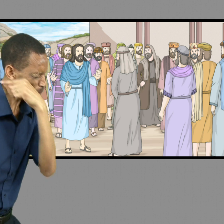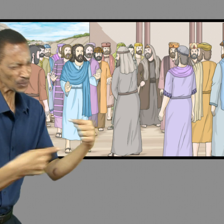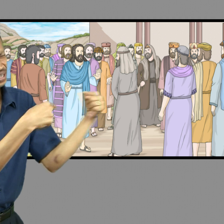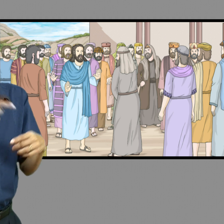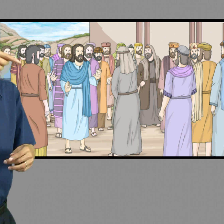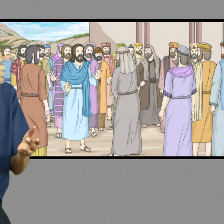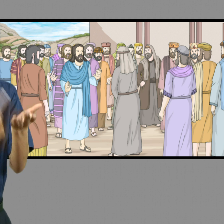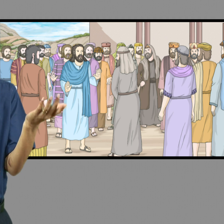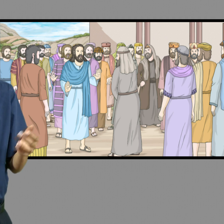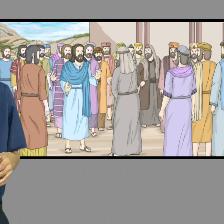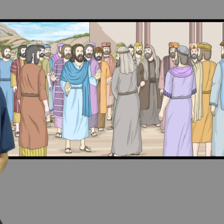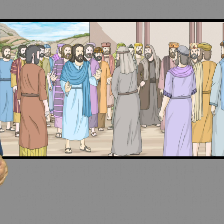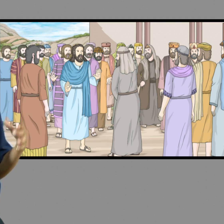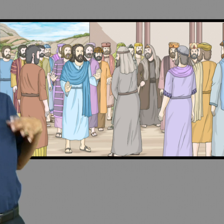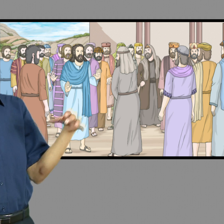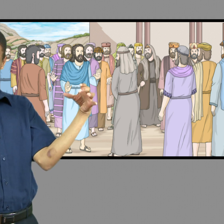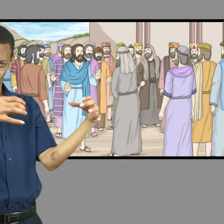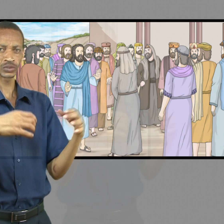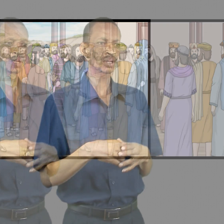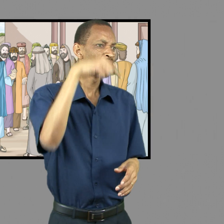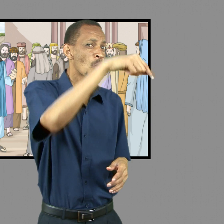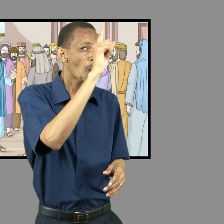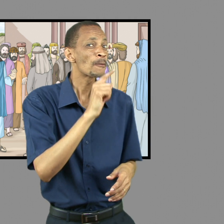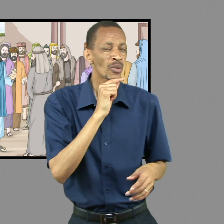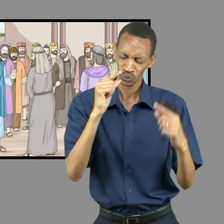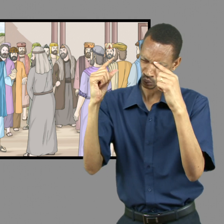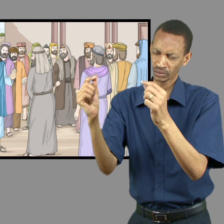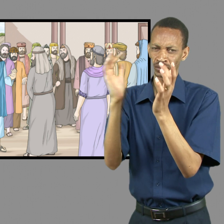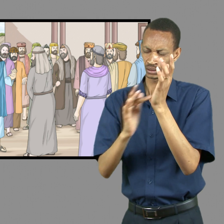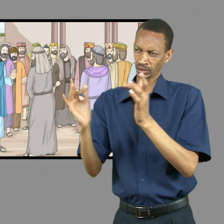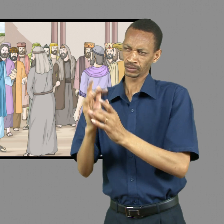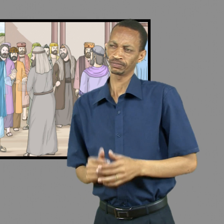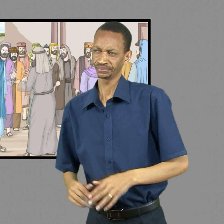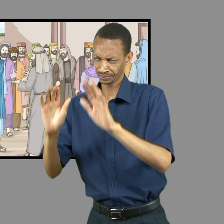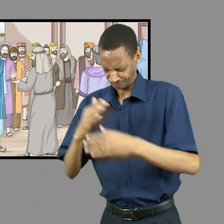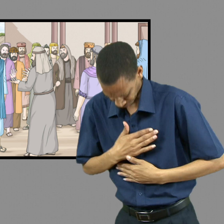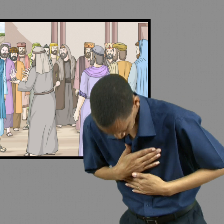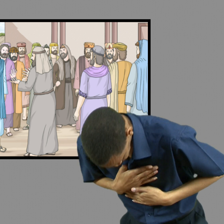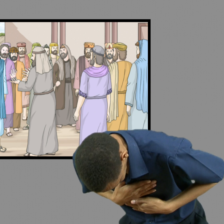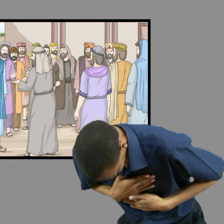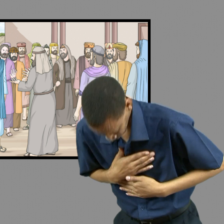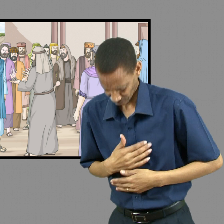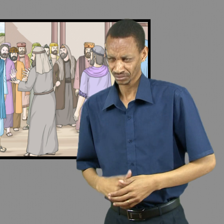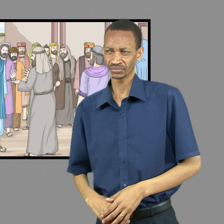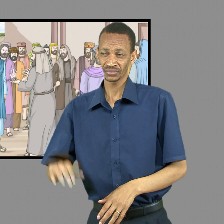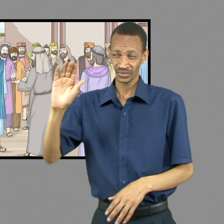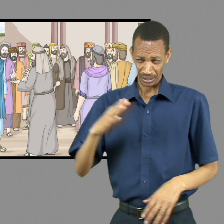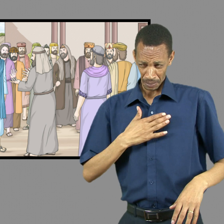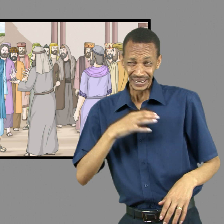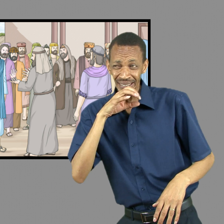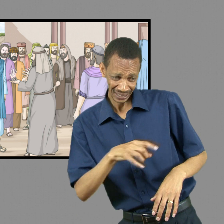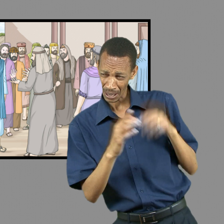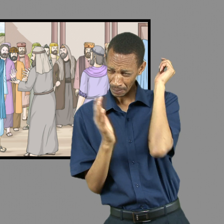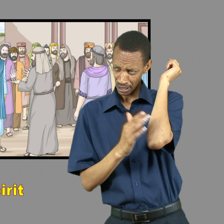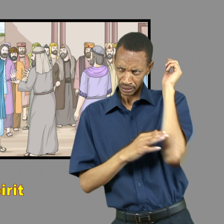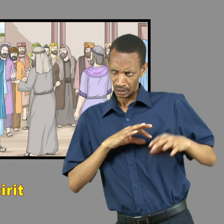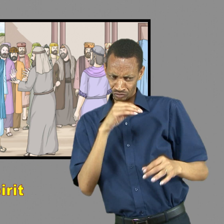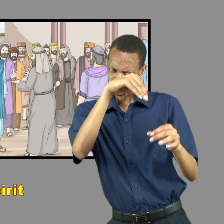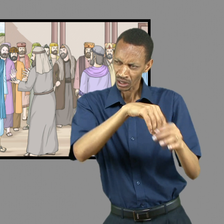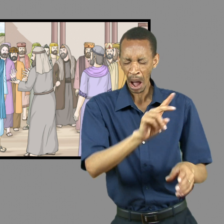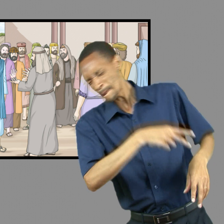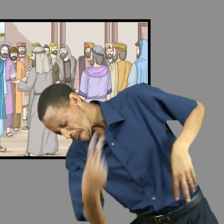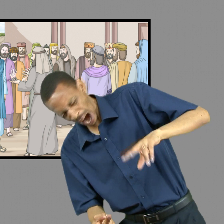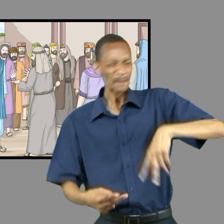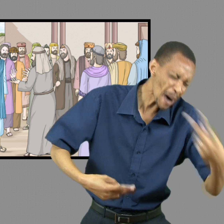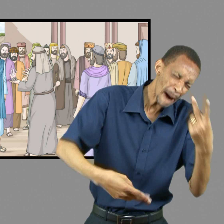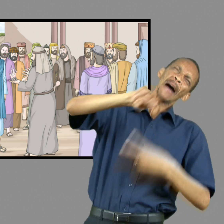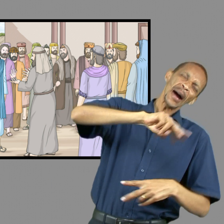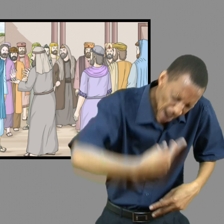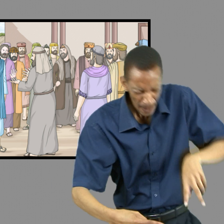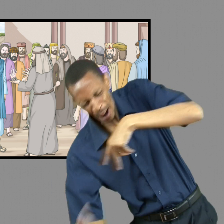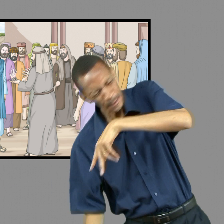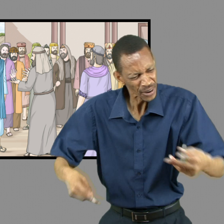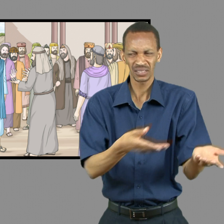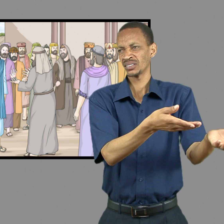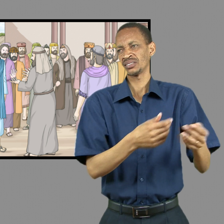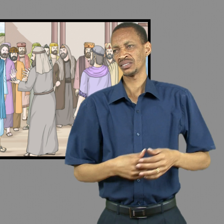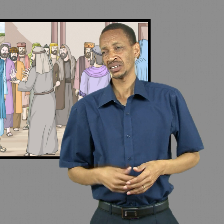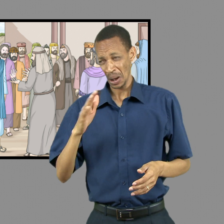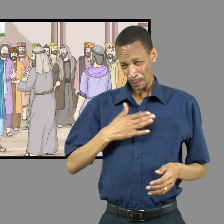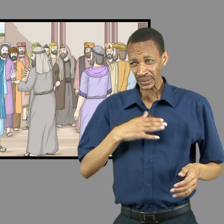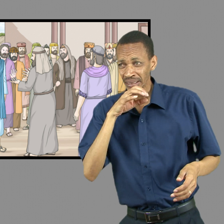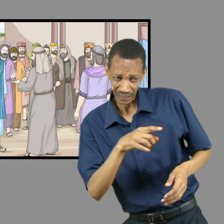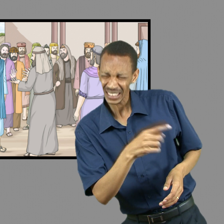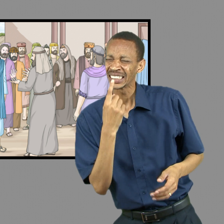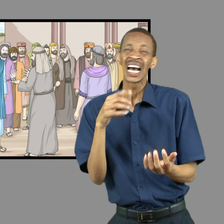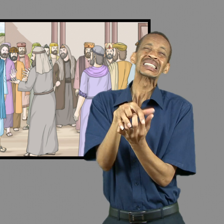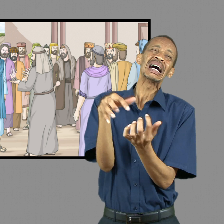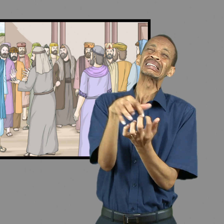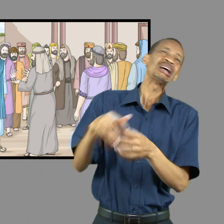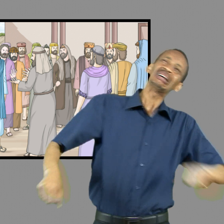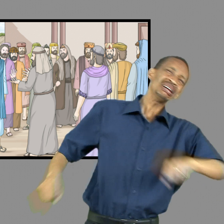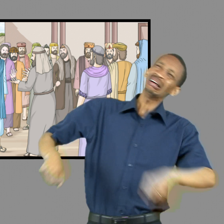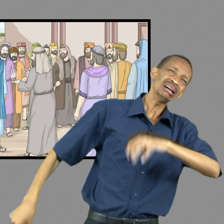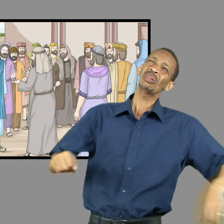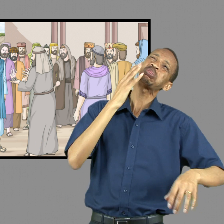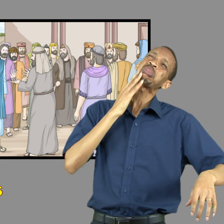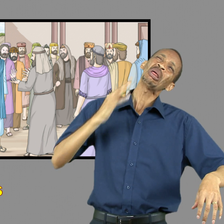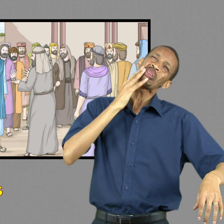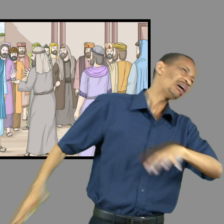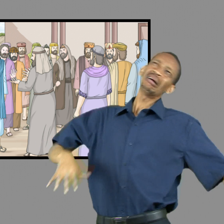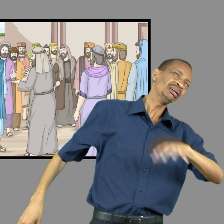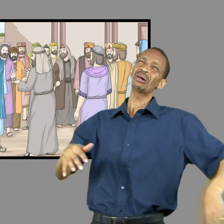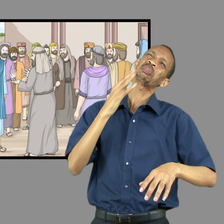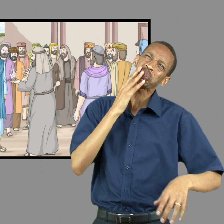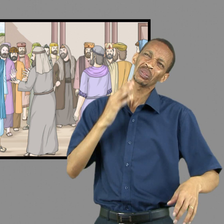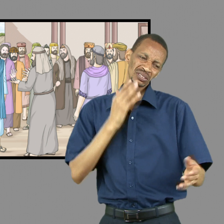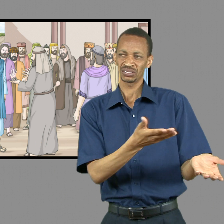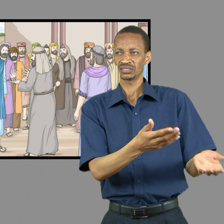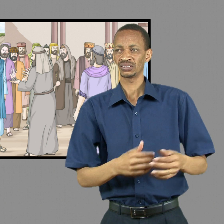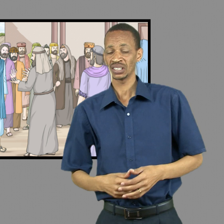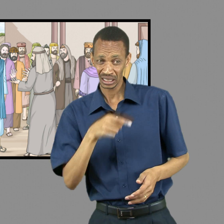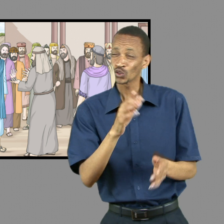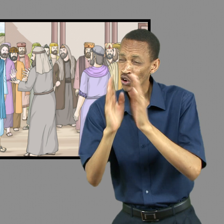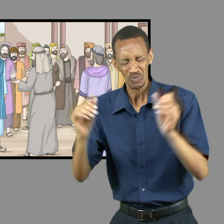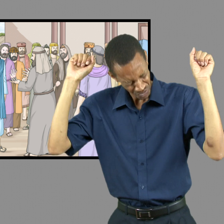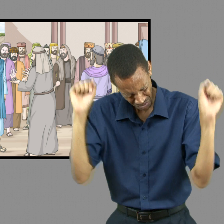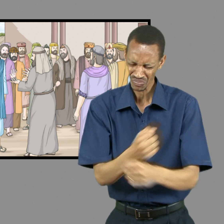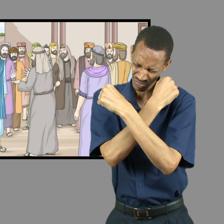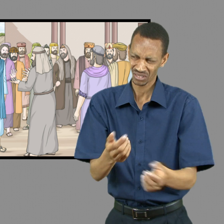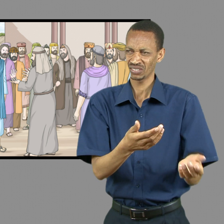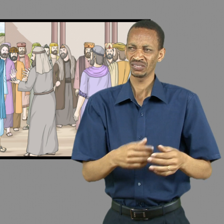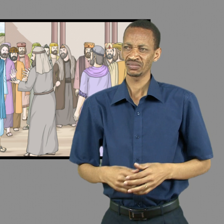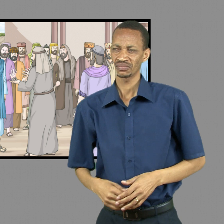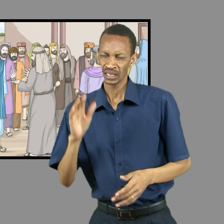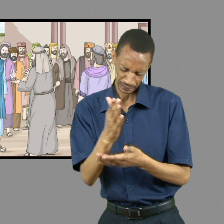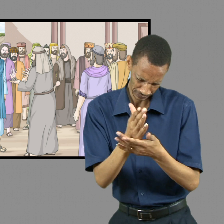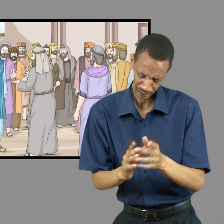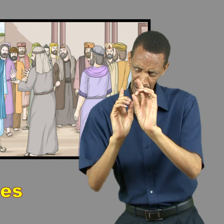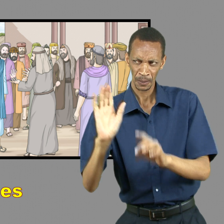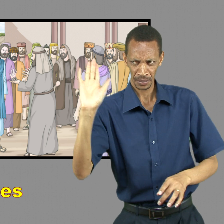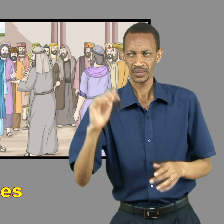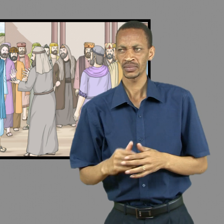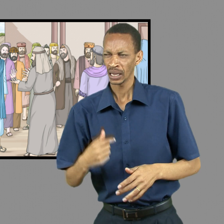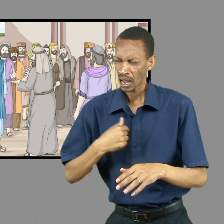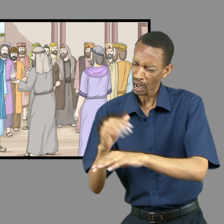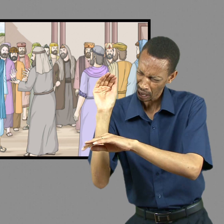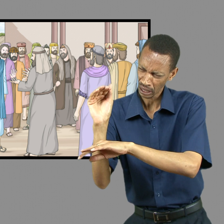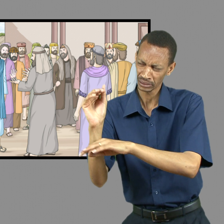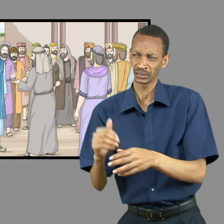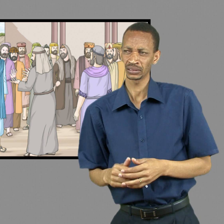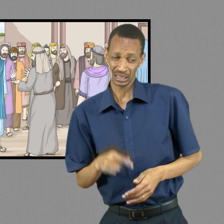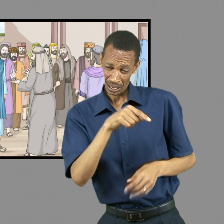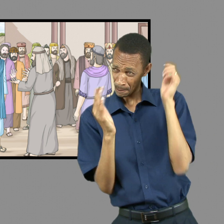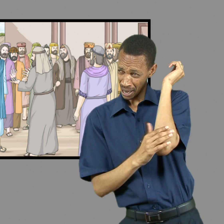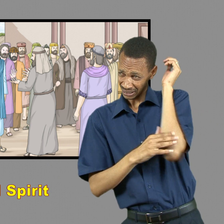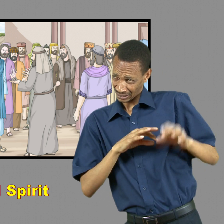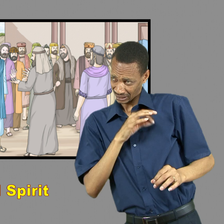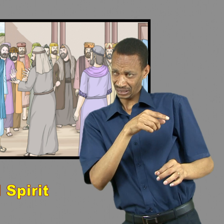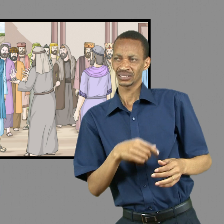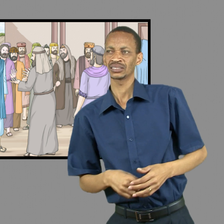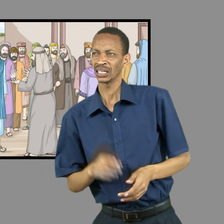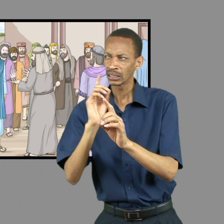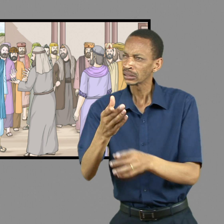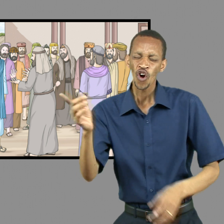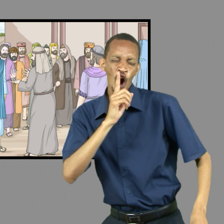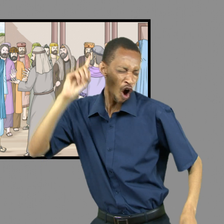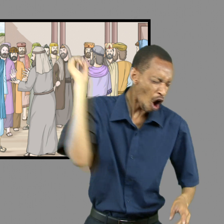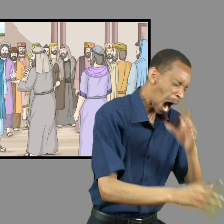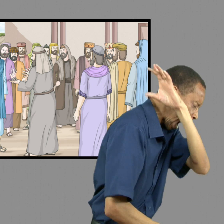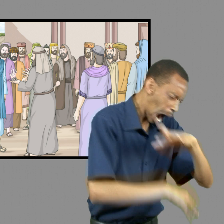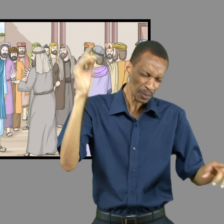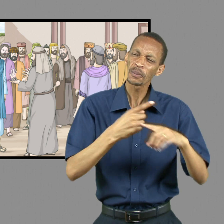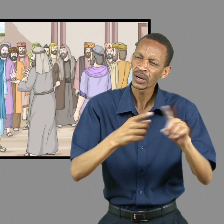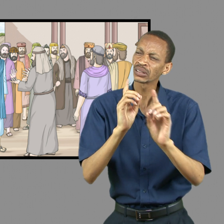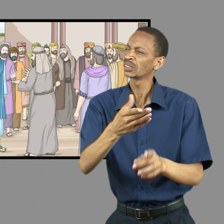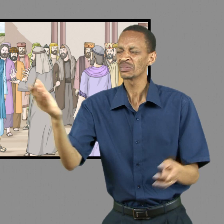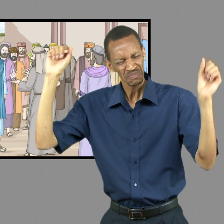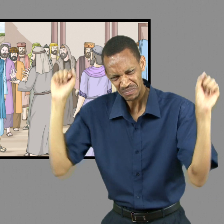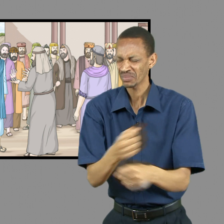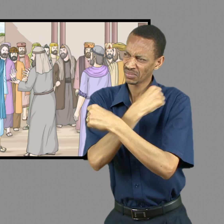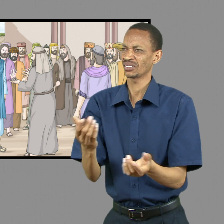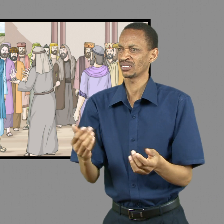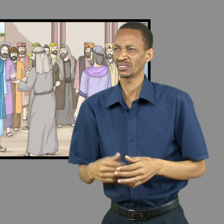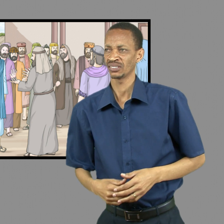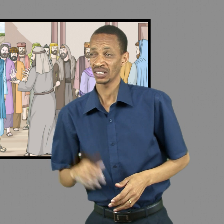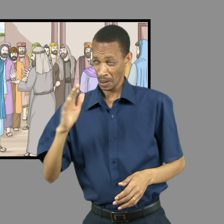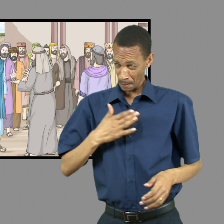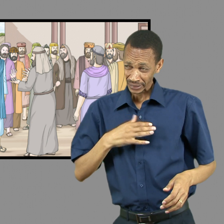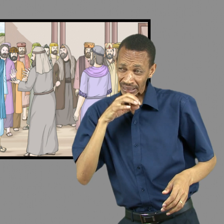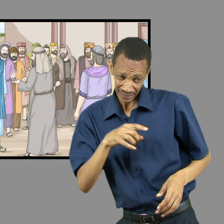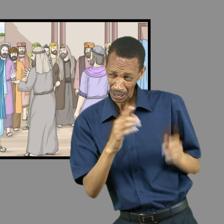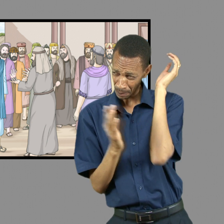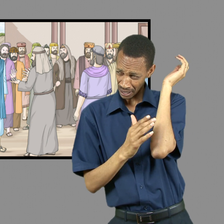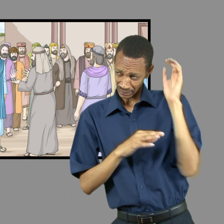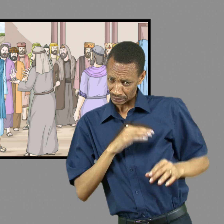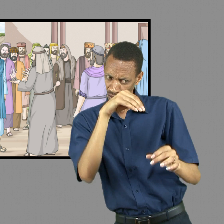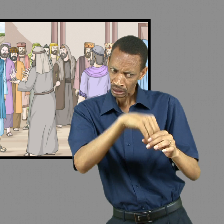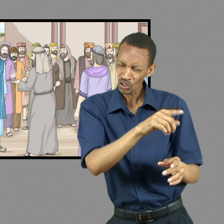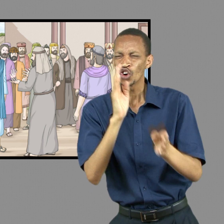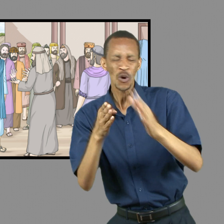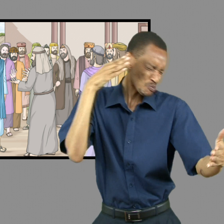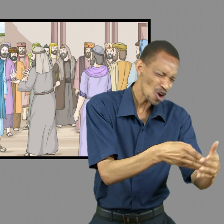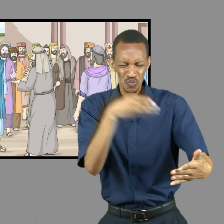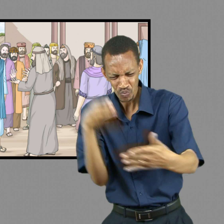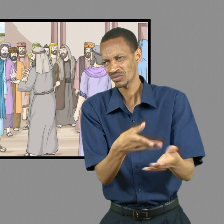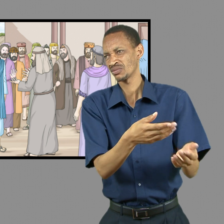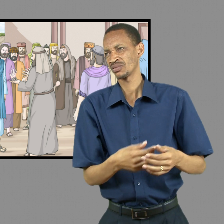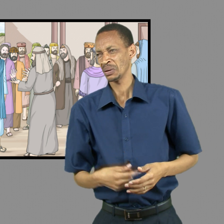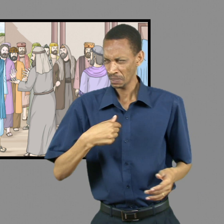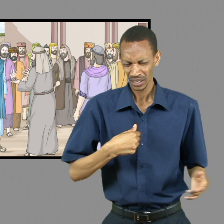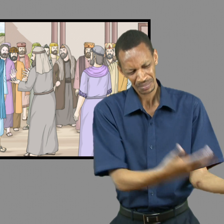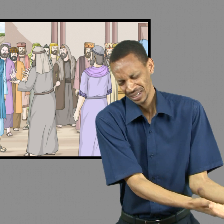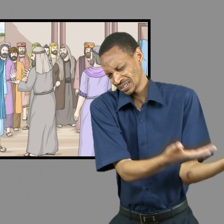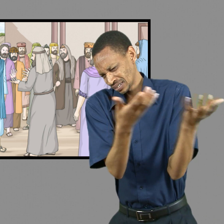He asked. Someone in the crowd replied, “Teacher, I brought You my son, who has a spirit that makes him mute. Whenever it seizes him, it throws him to the ground. He foams at the mouth, gnashes his teeth, and becomes rigid.